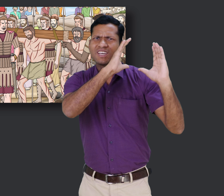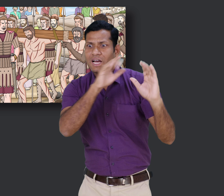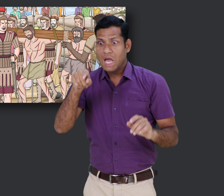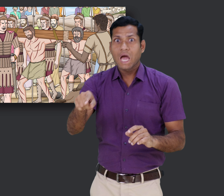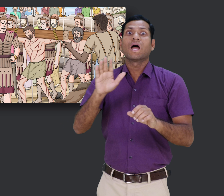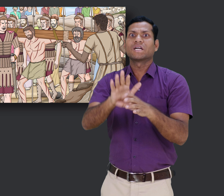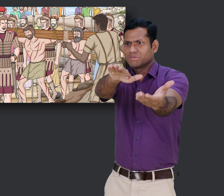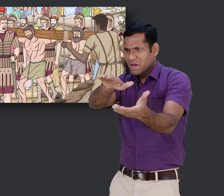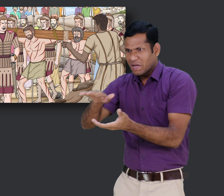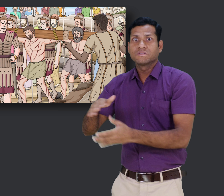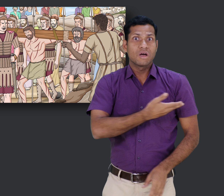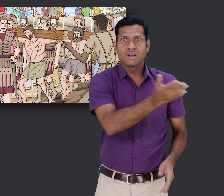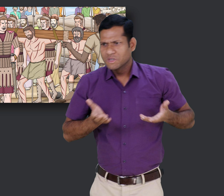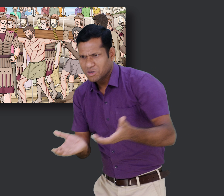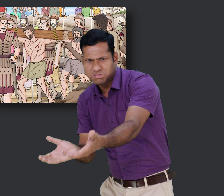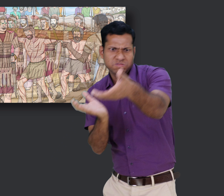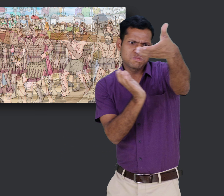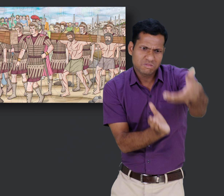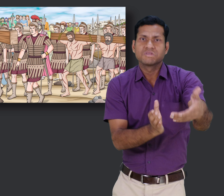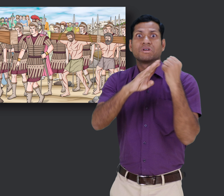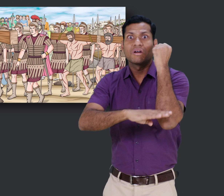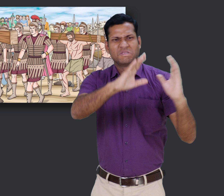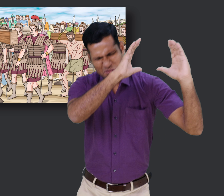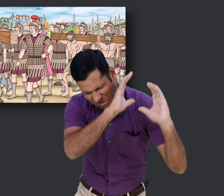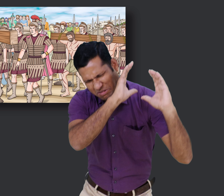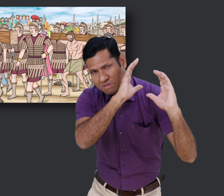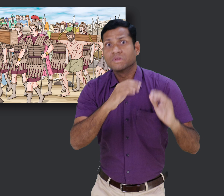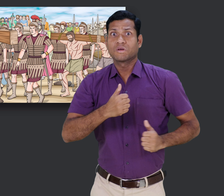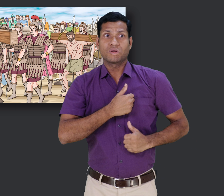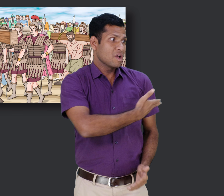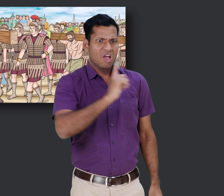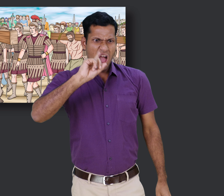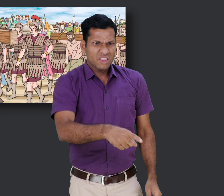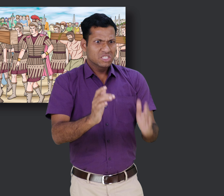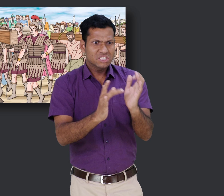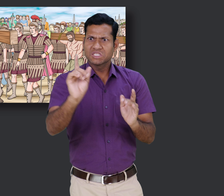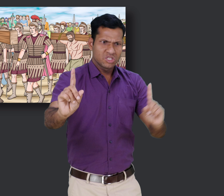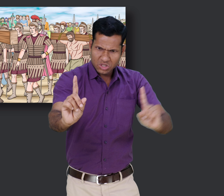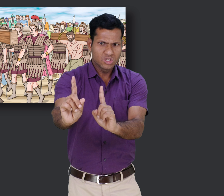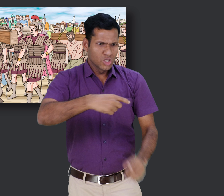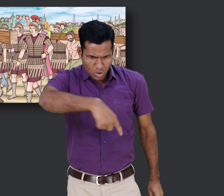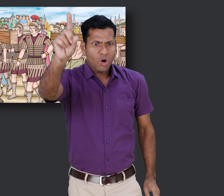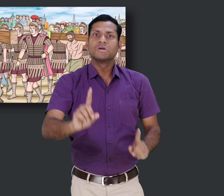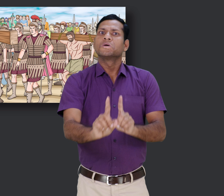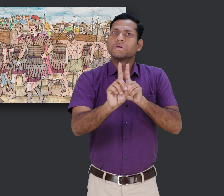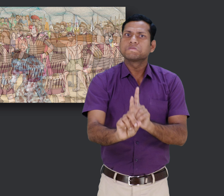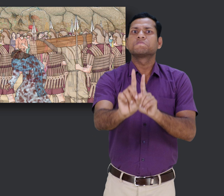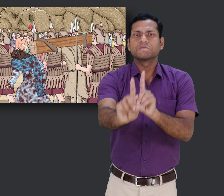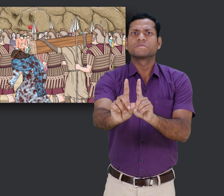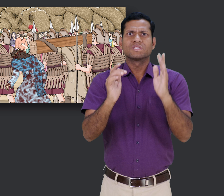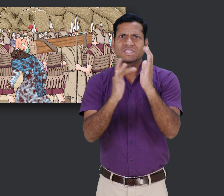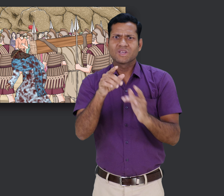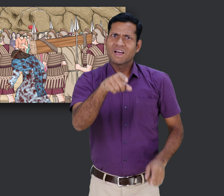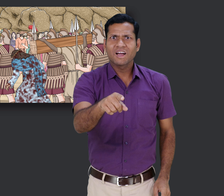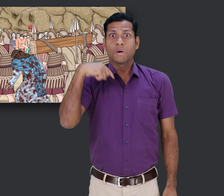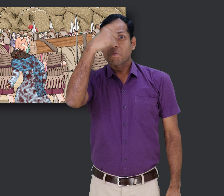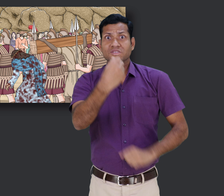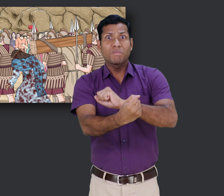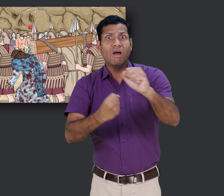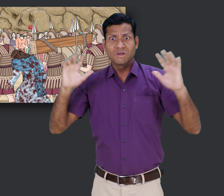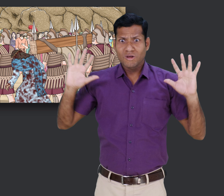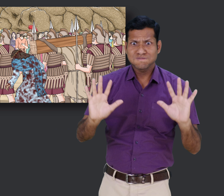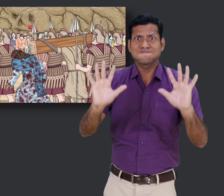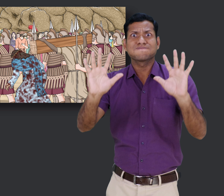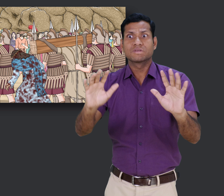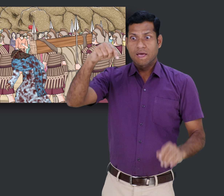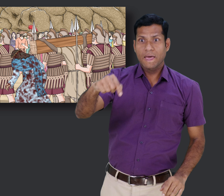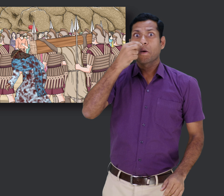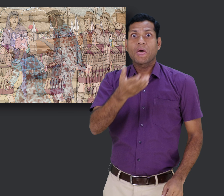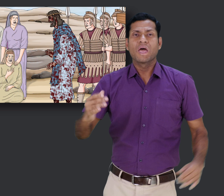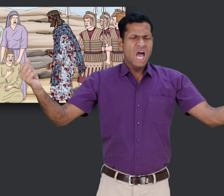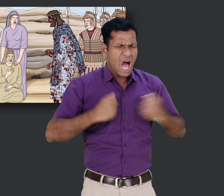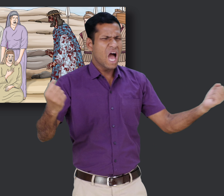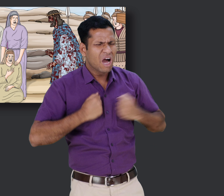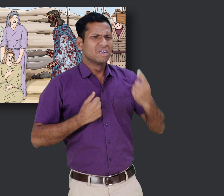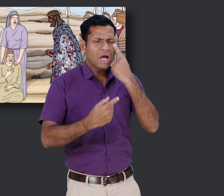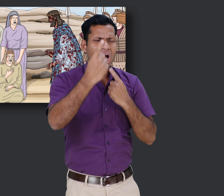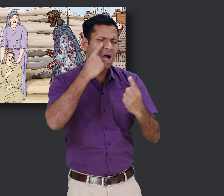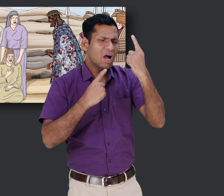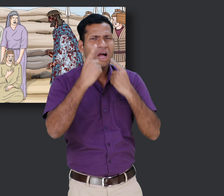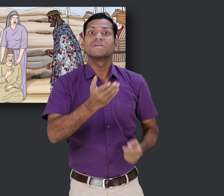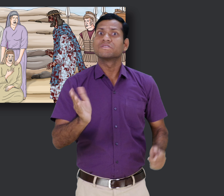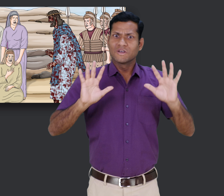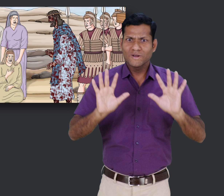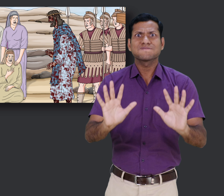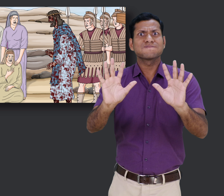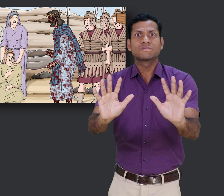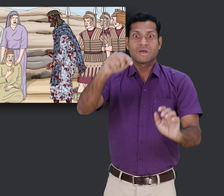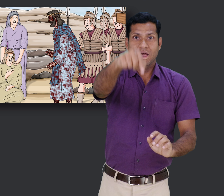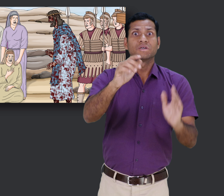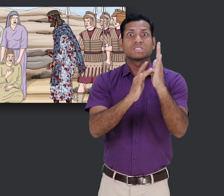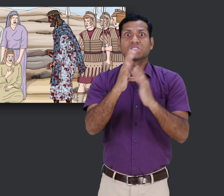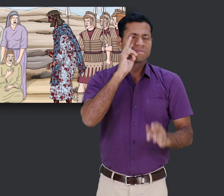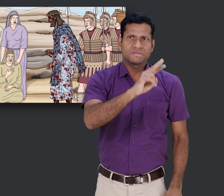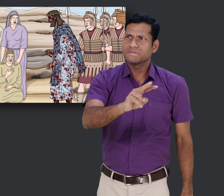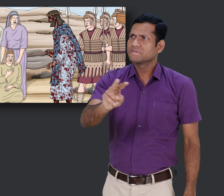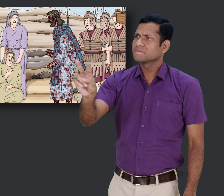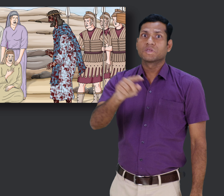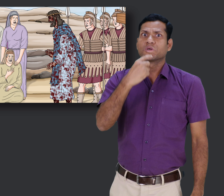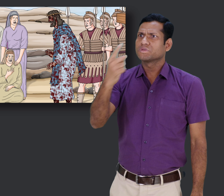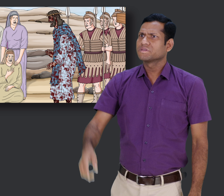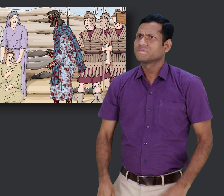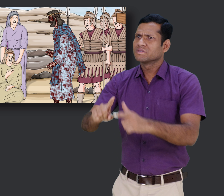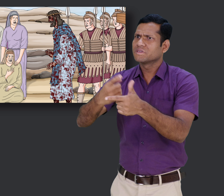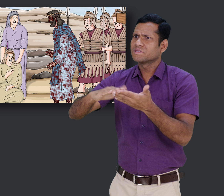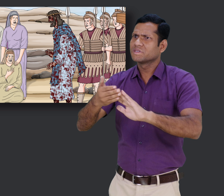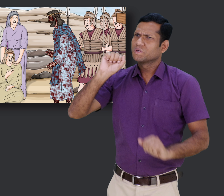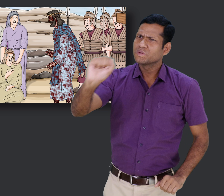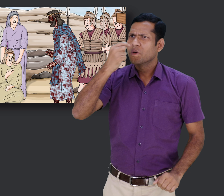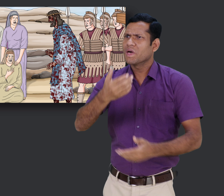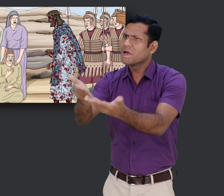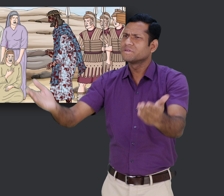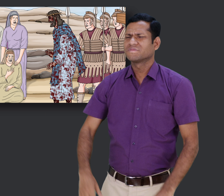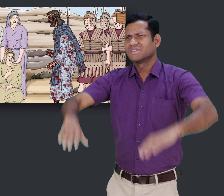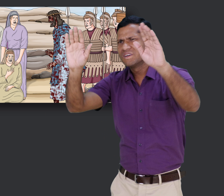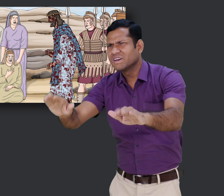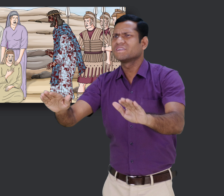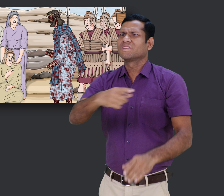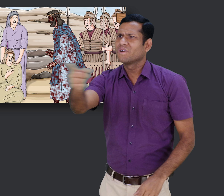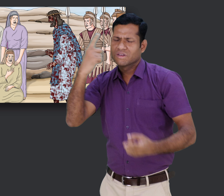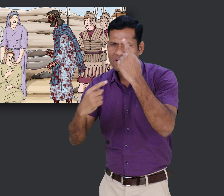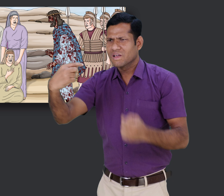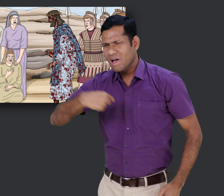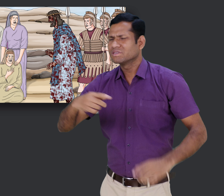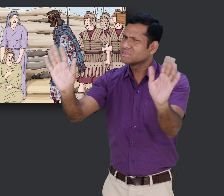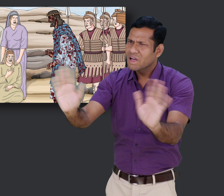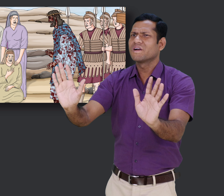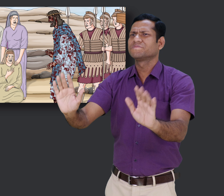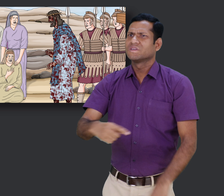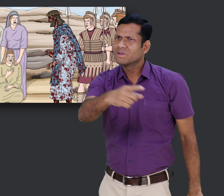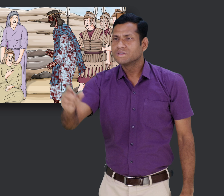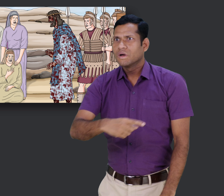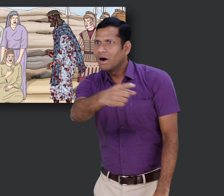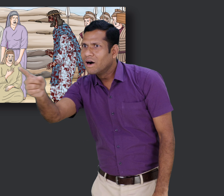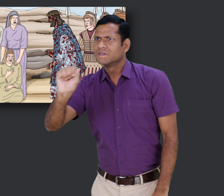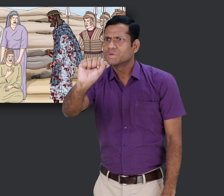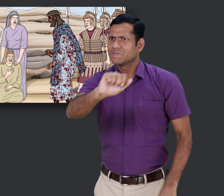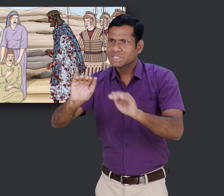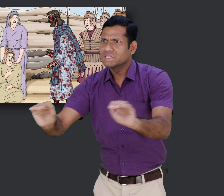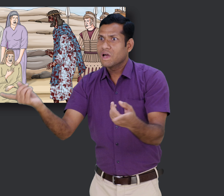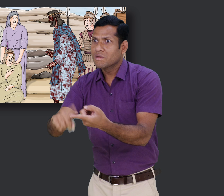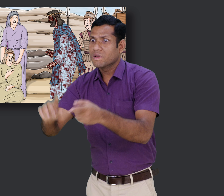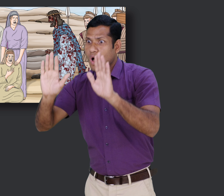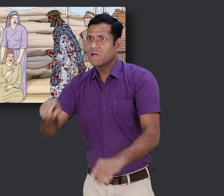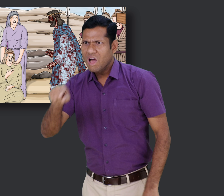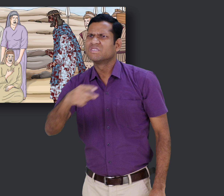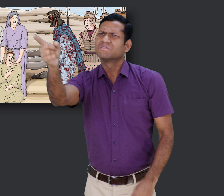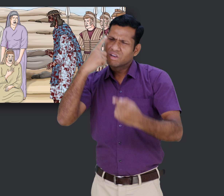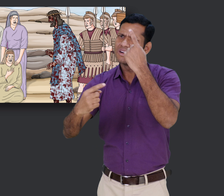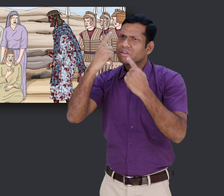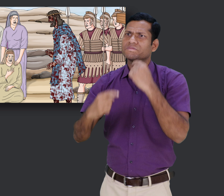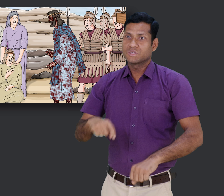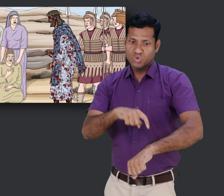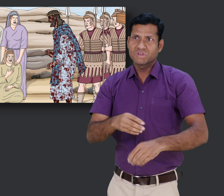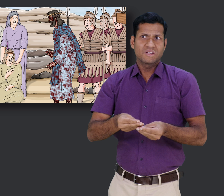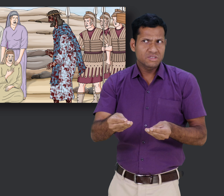But Jesus turned to them and said, “Daughters of Jerusalem, do not weep for Me, but weep for yourselves and for your children.